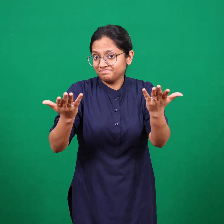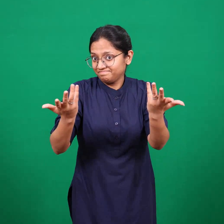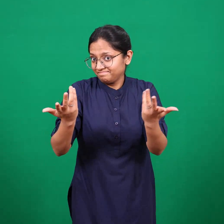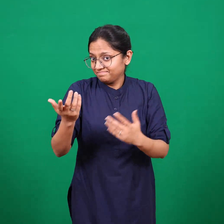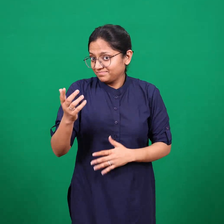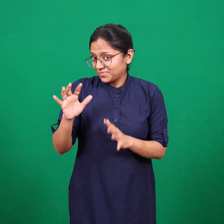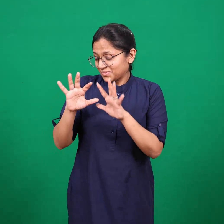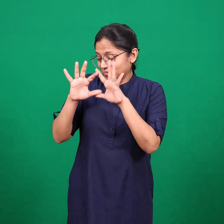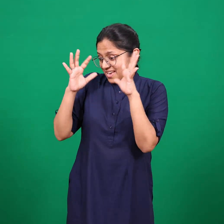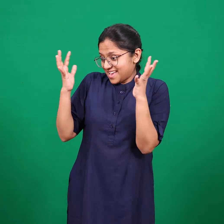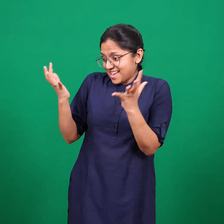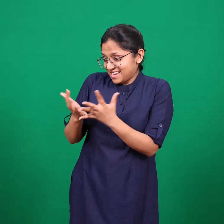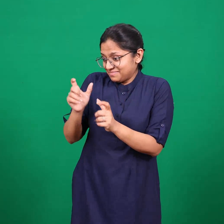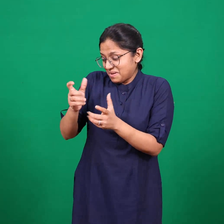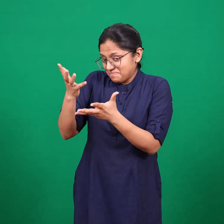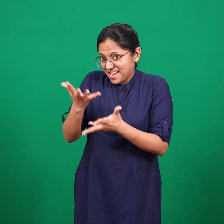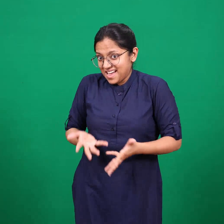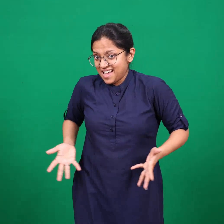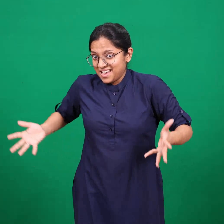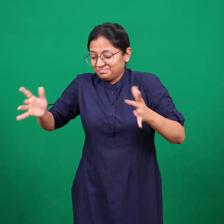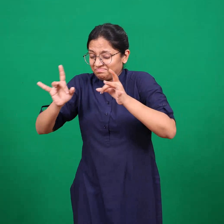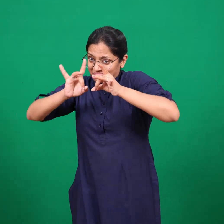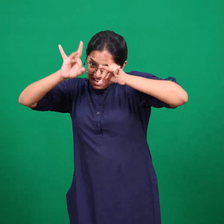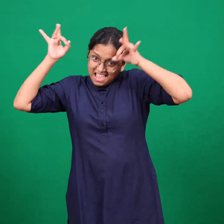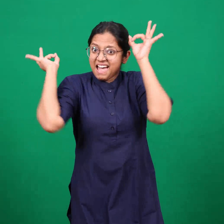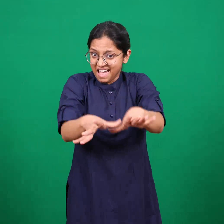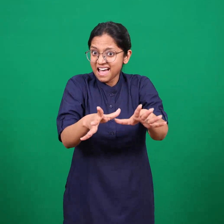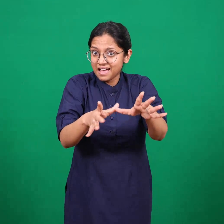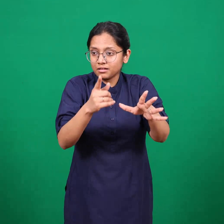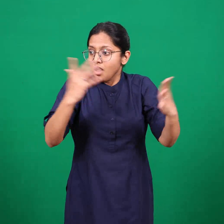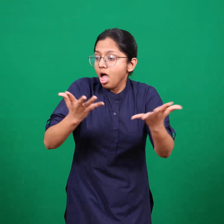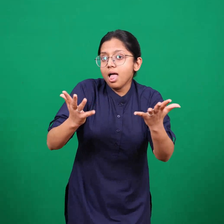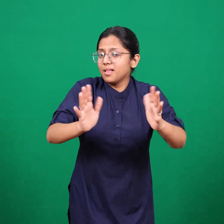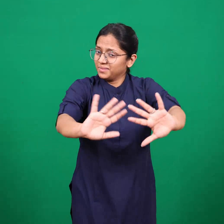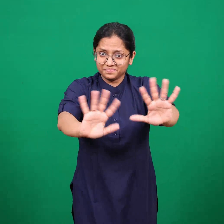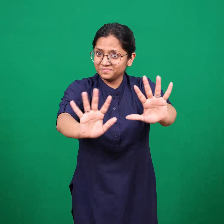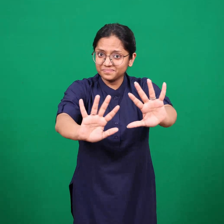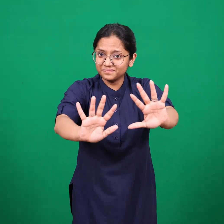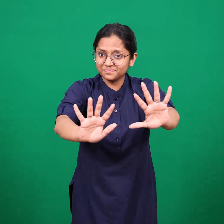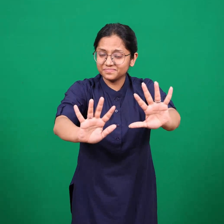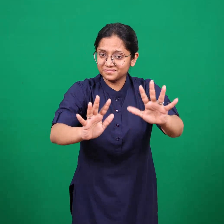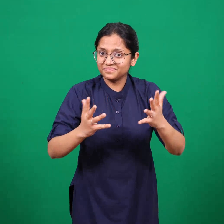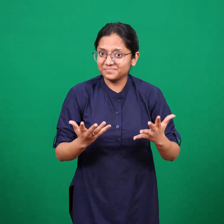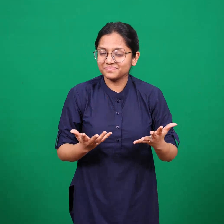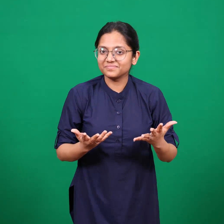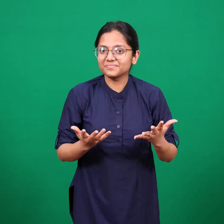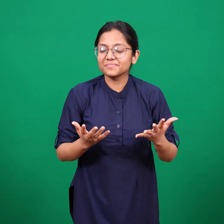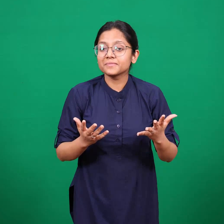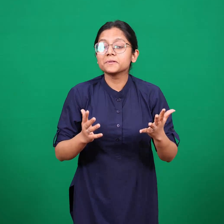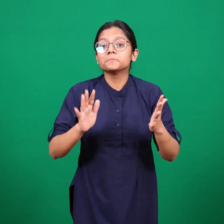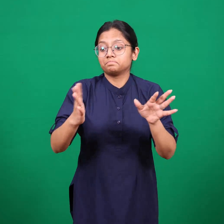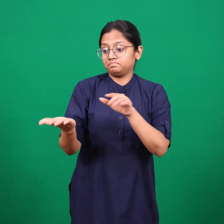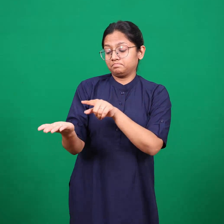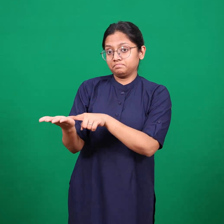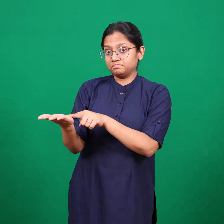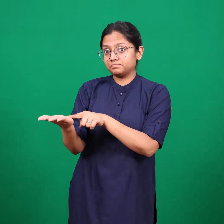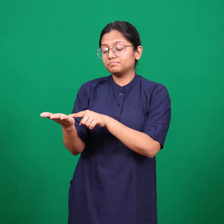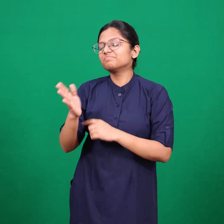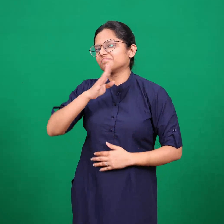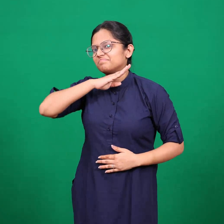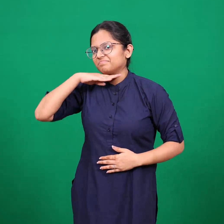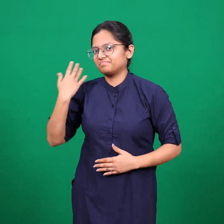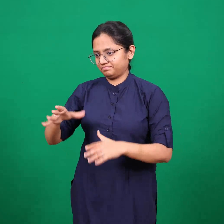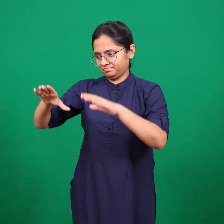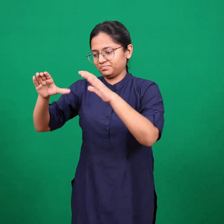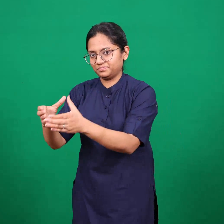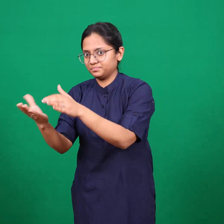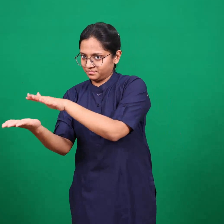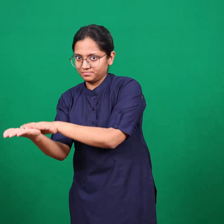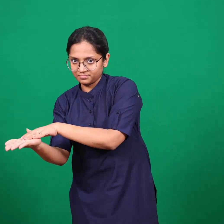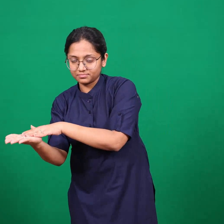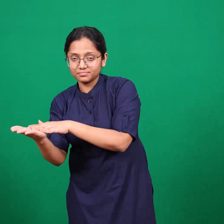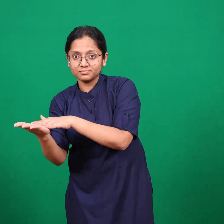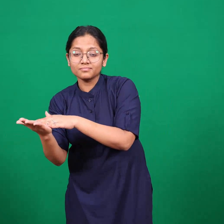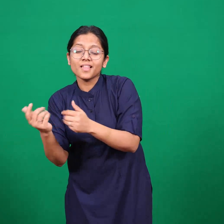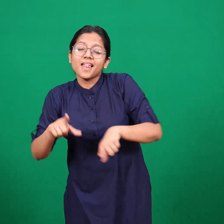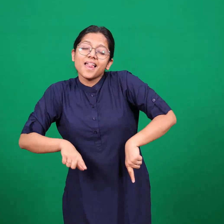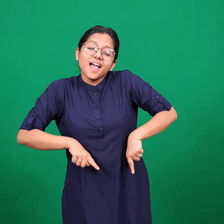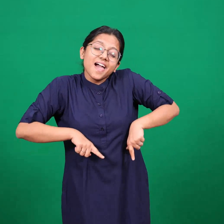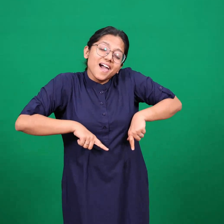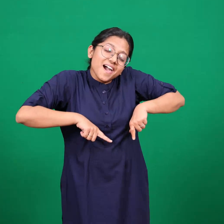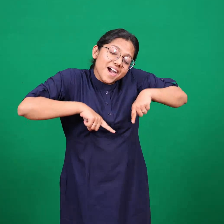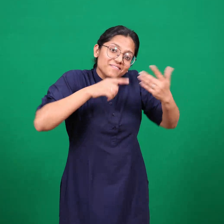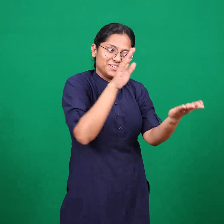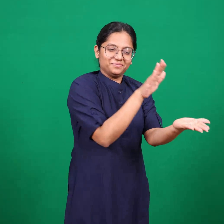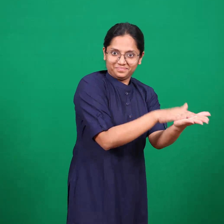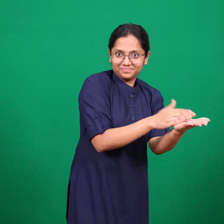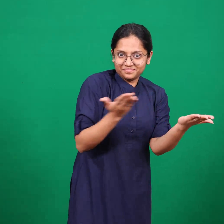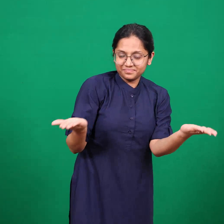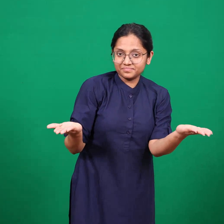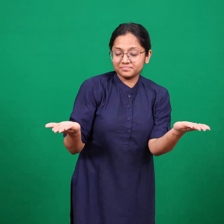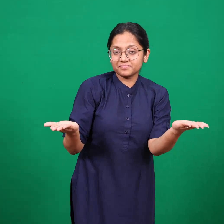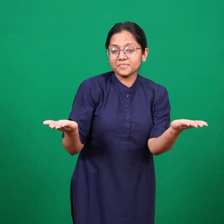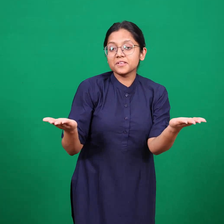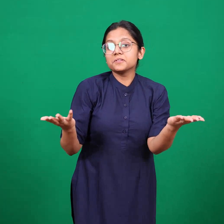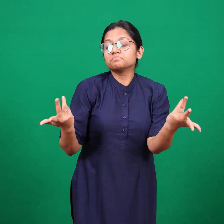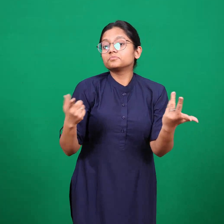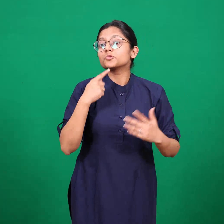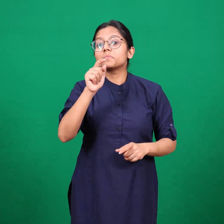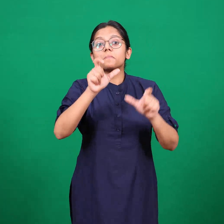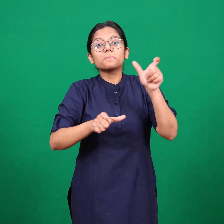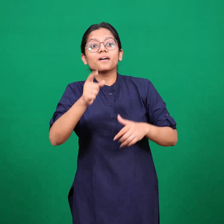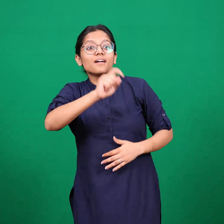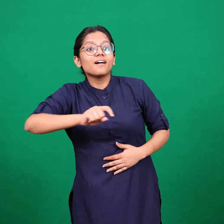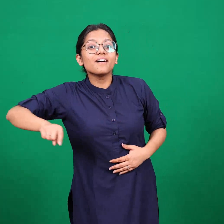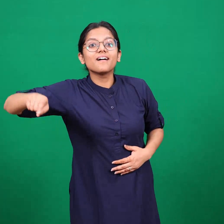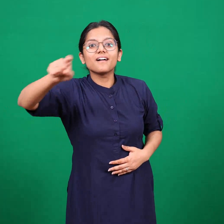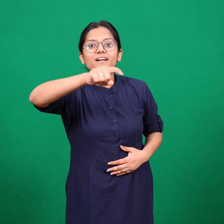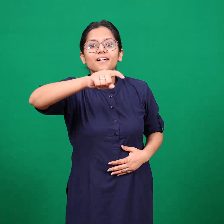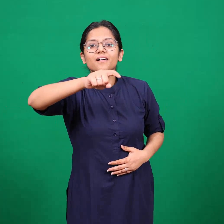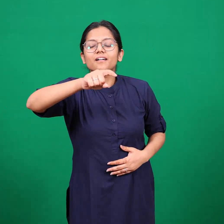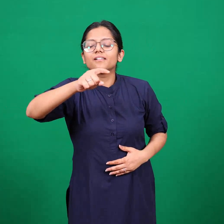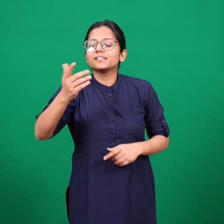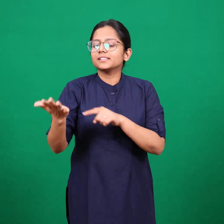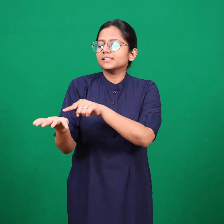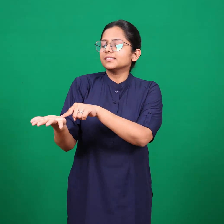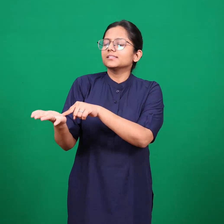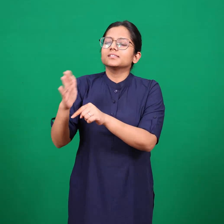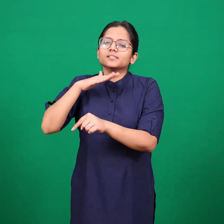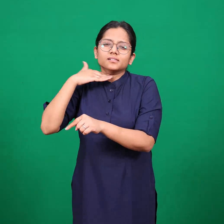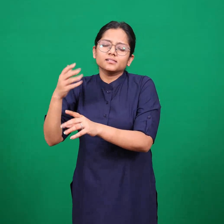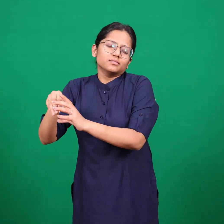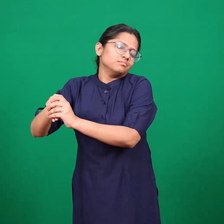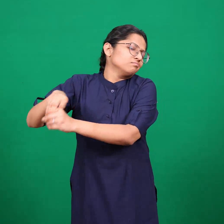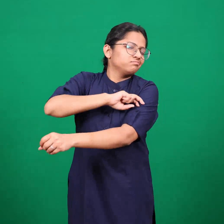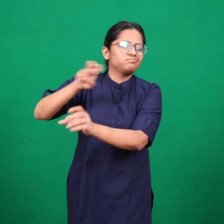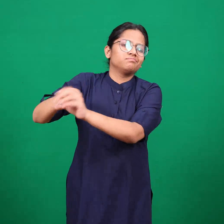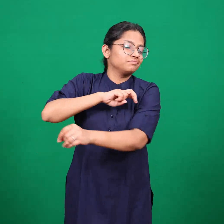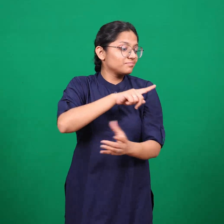So do not be surprised, brothers, if the world hates you.